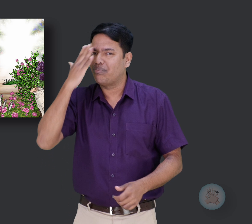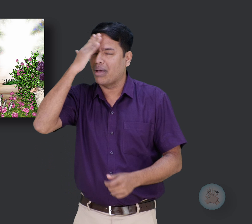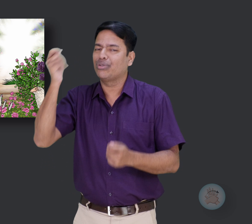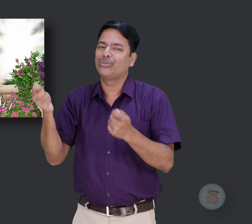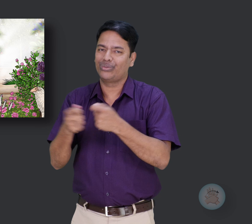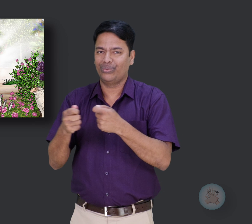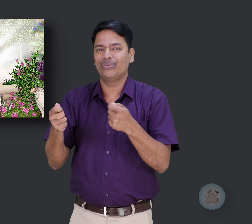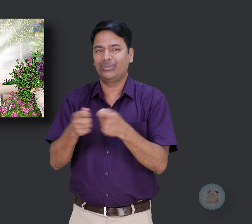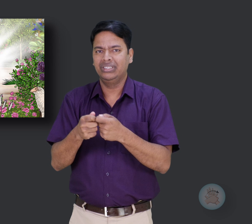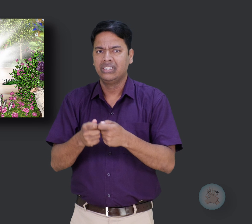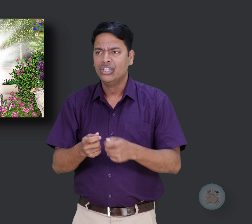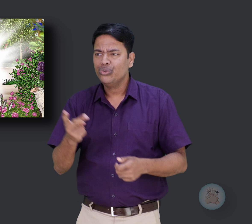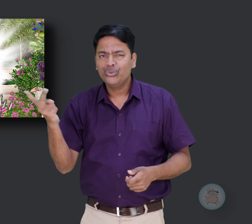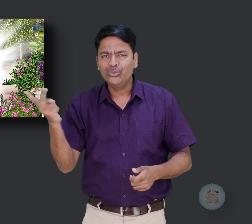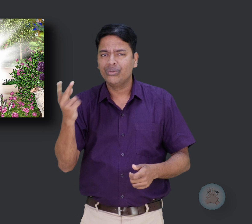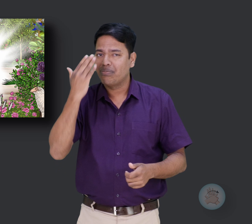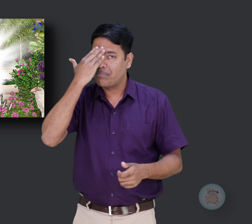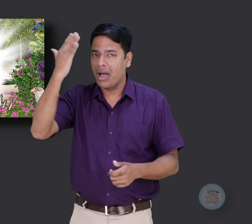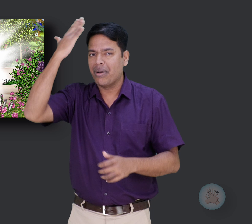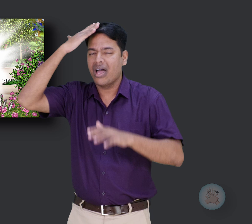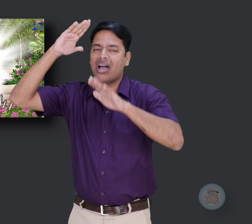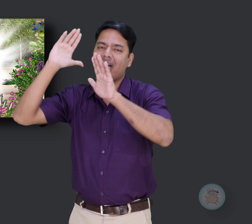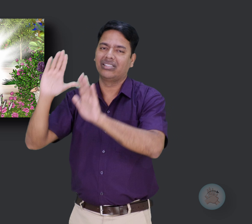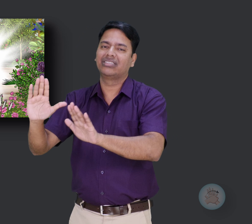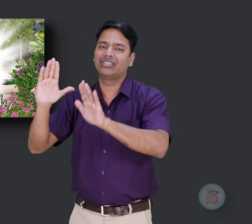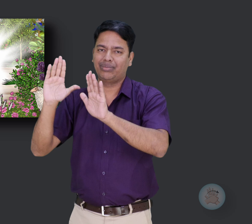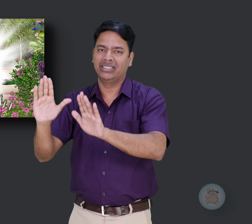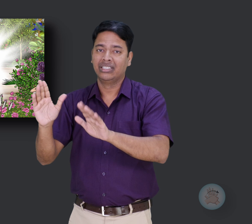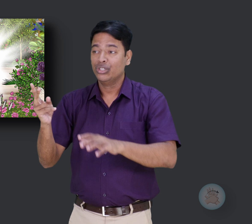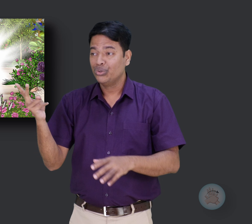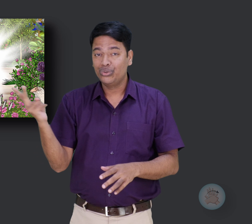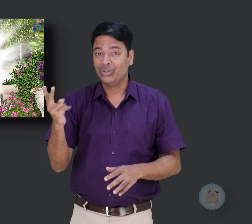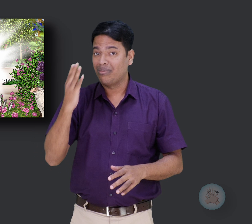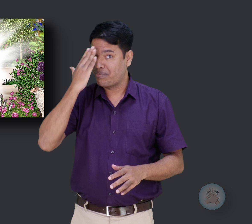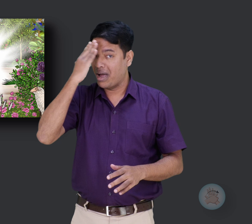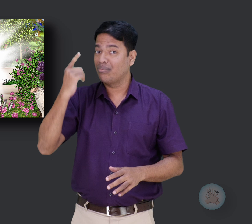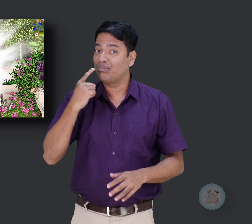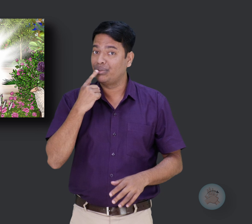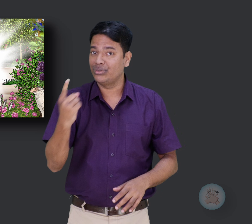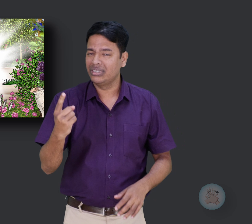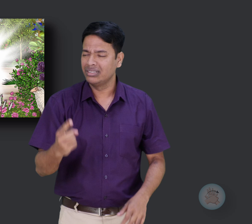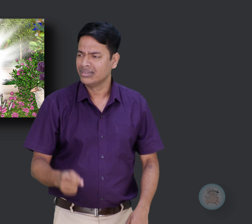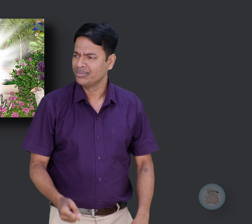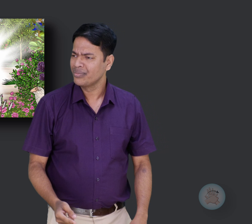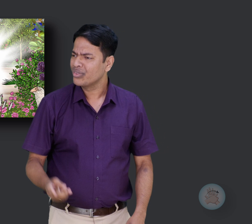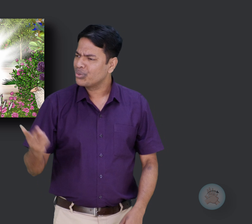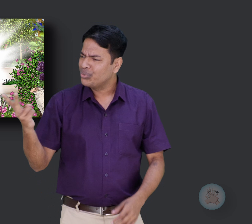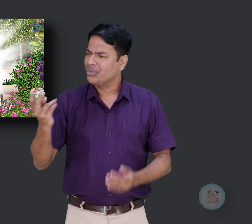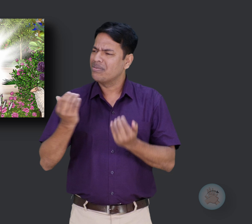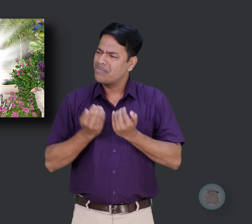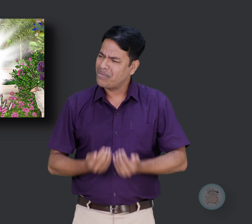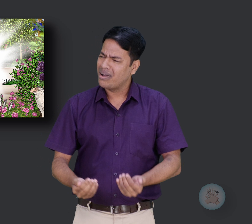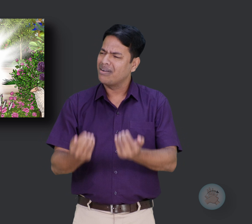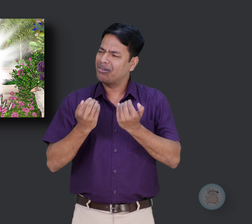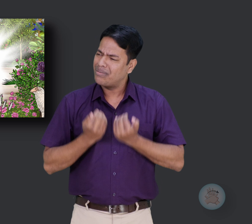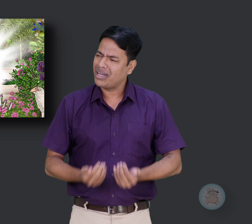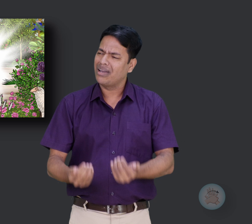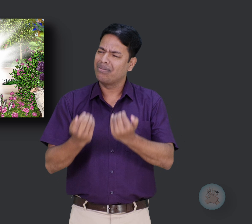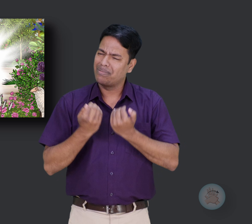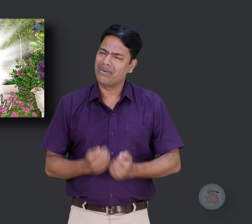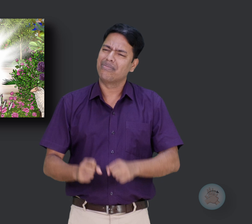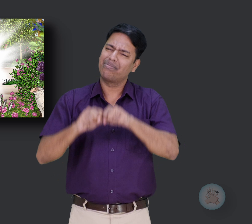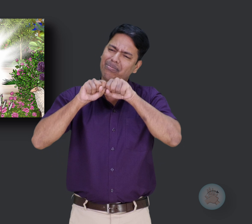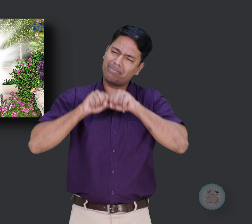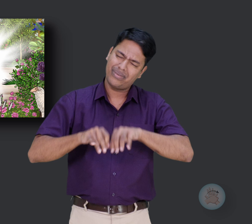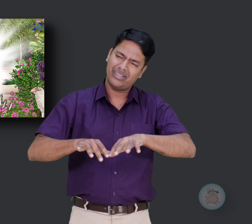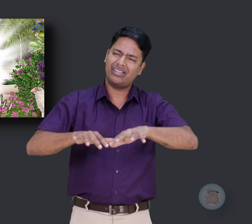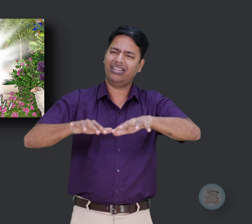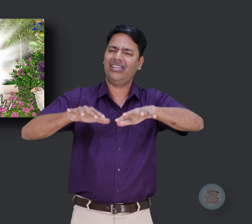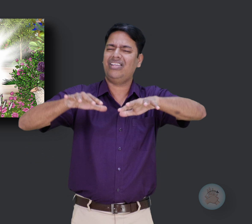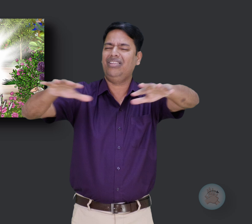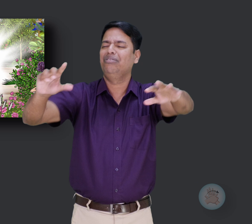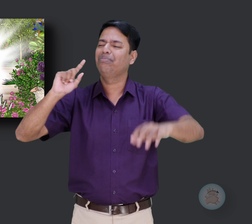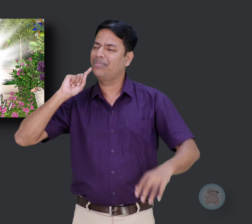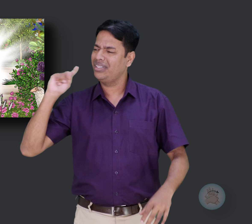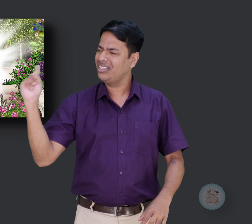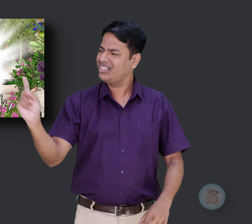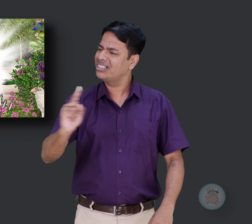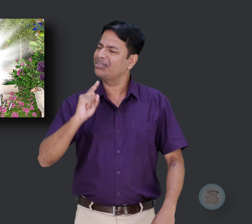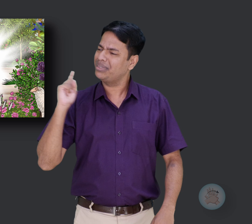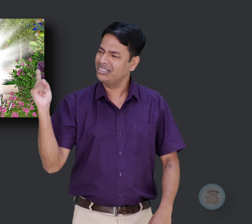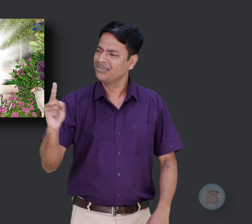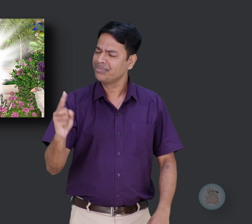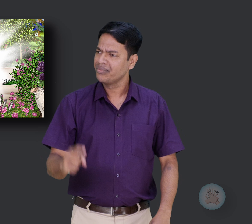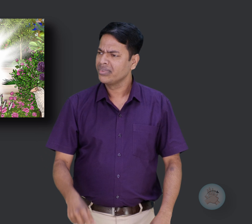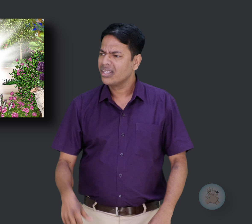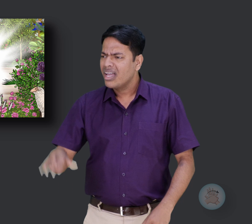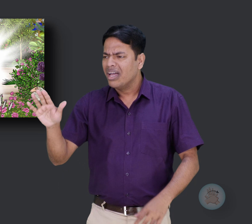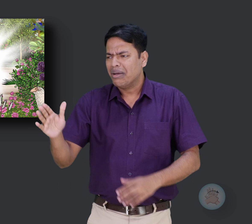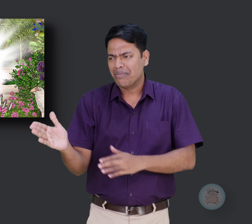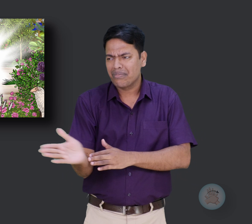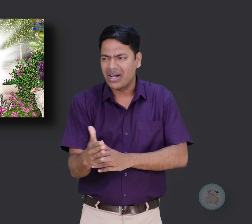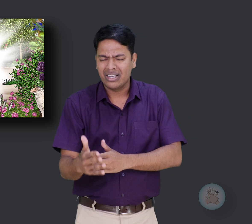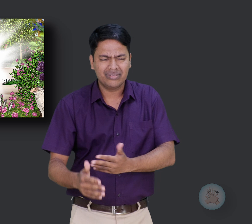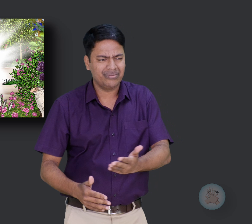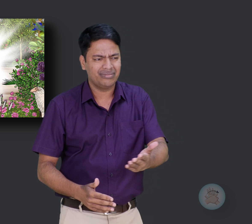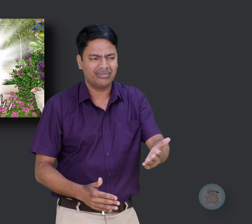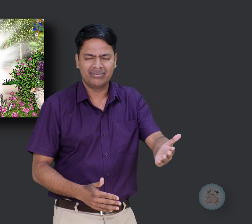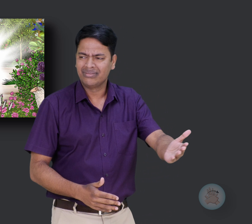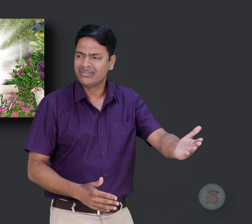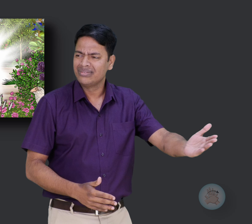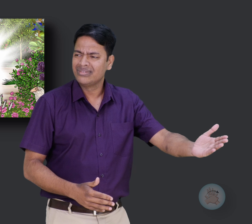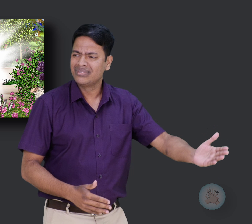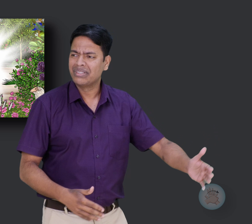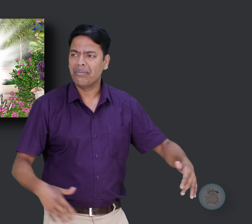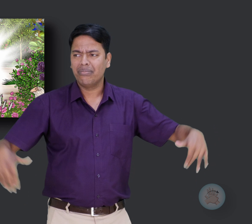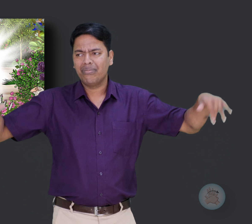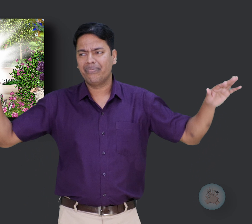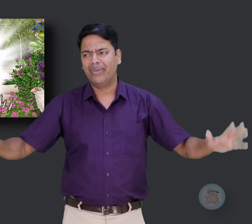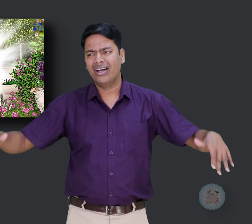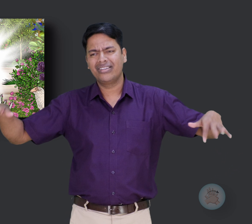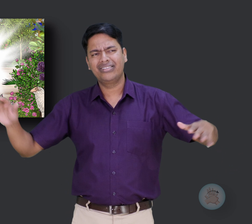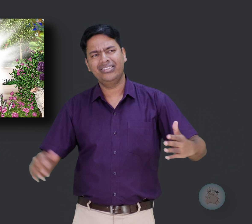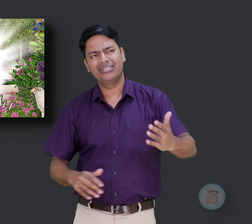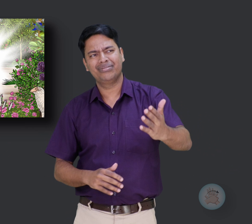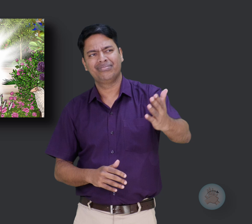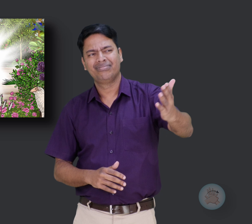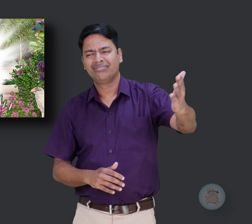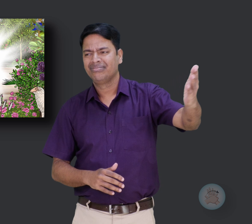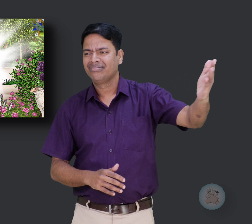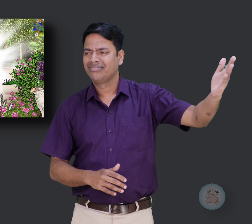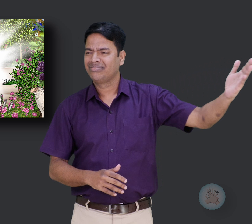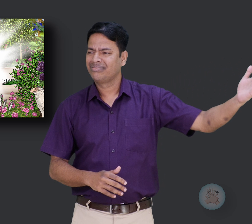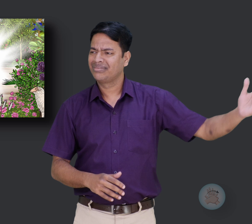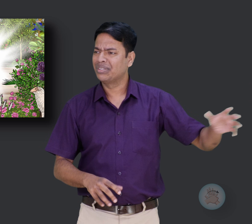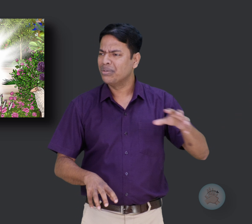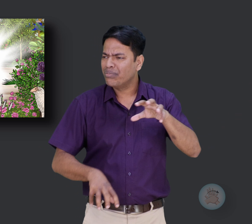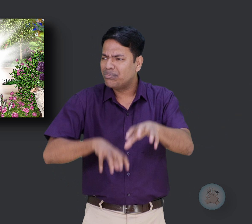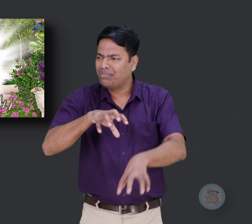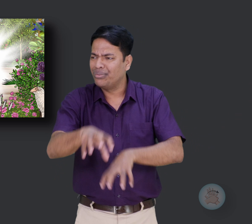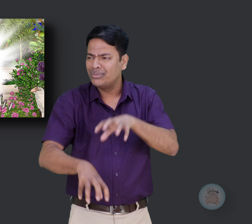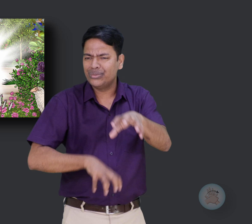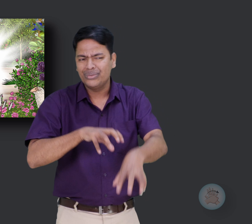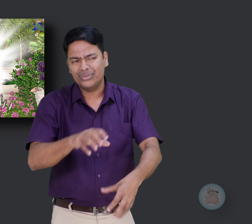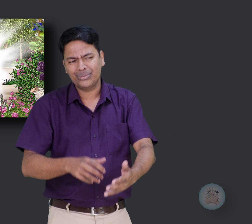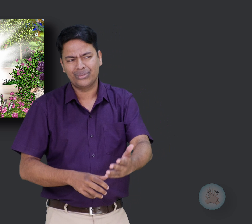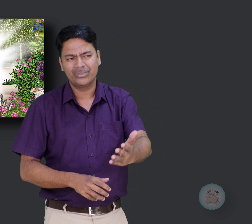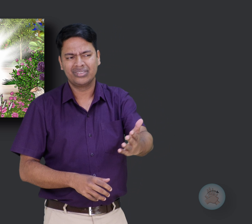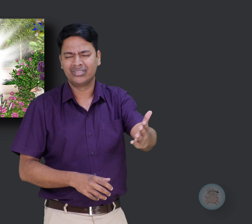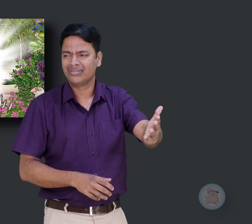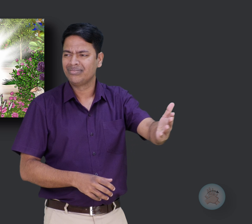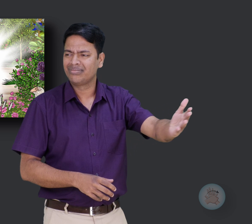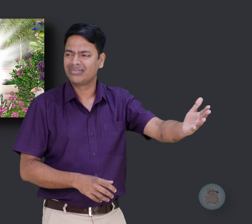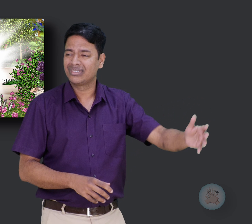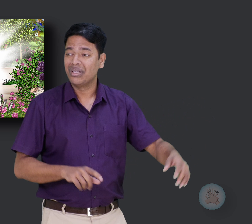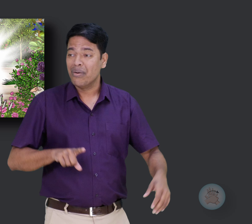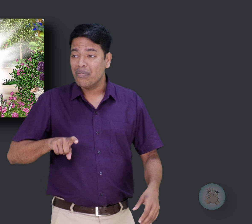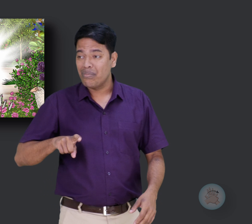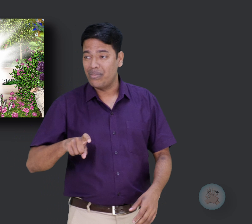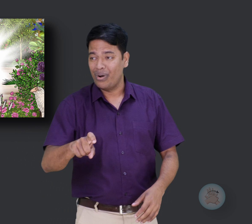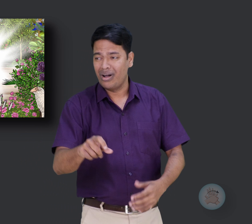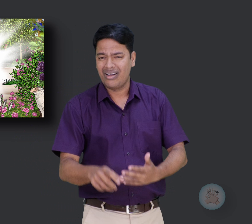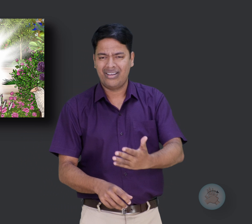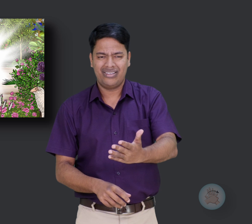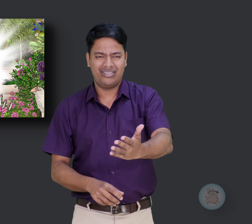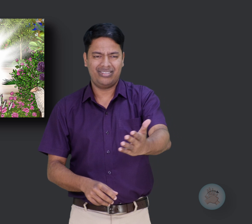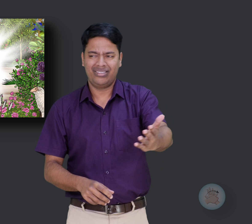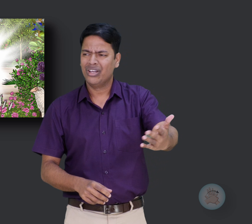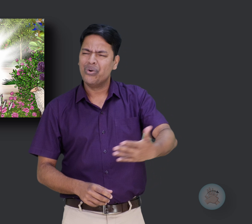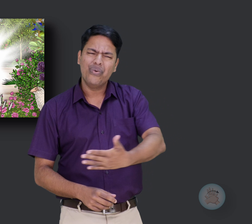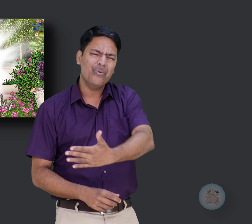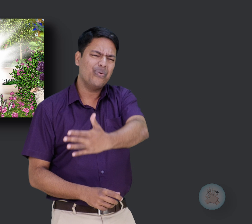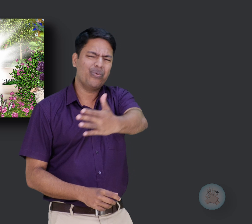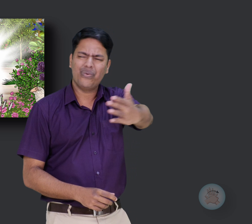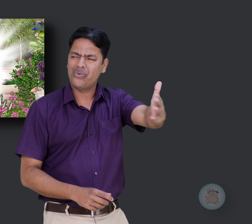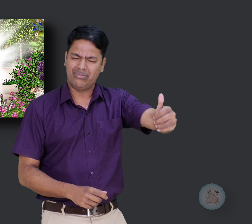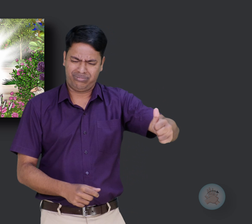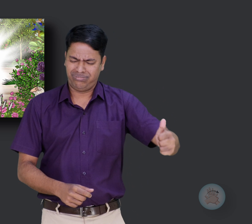So God created man in His own image; in the image of God He created him; male and female He created them. God blessed them and said to them, “Be fruitful and multiply, and fill the earth and subdue it;